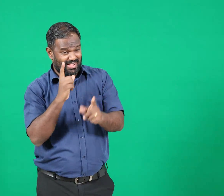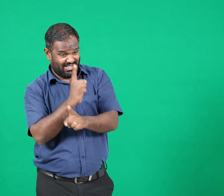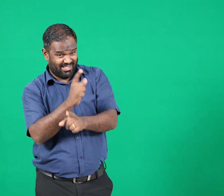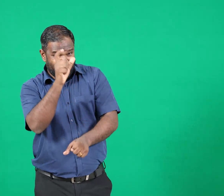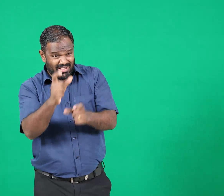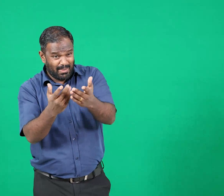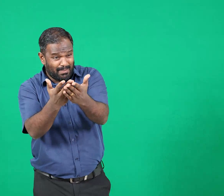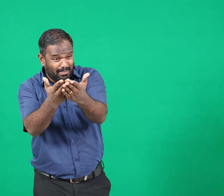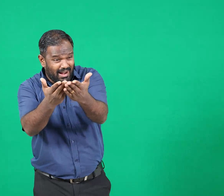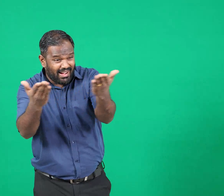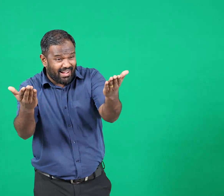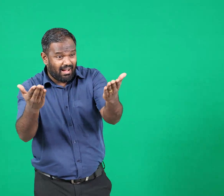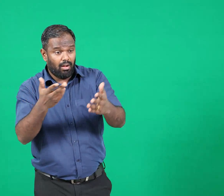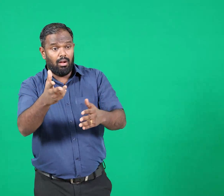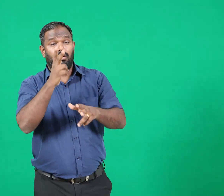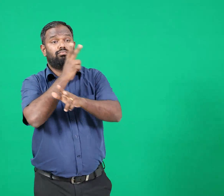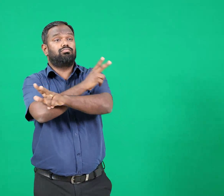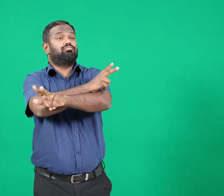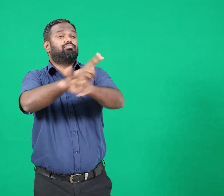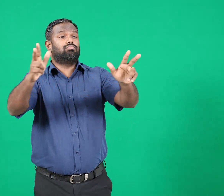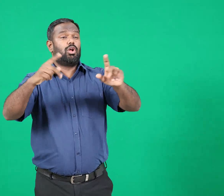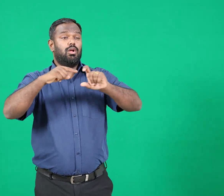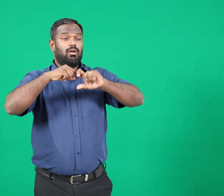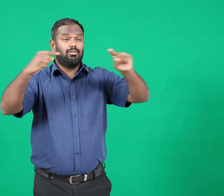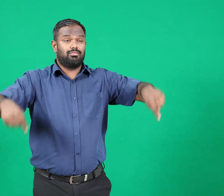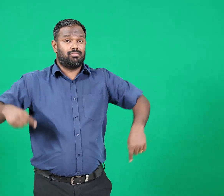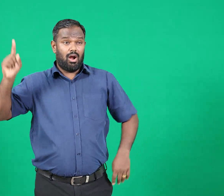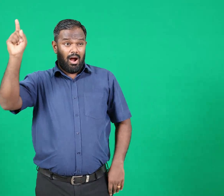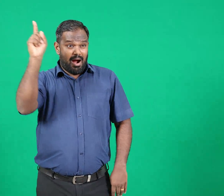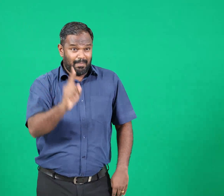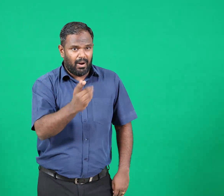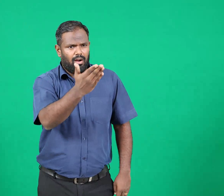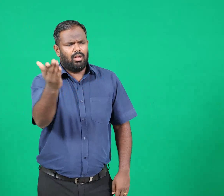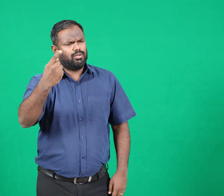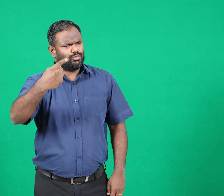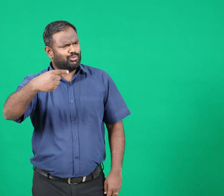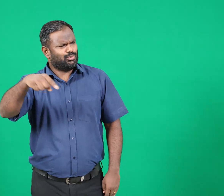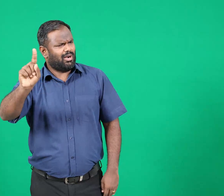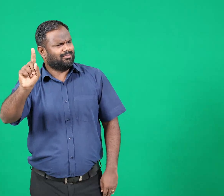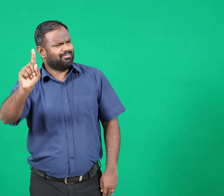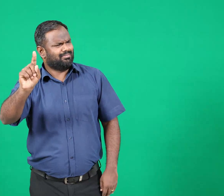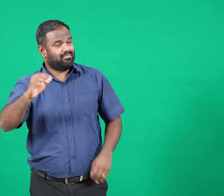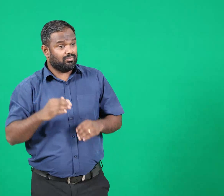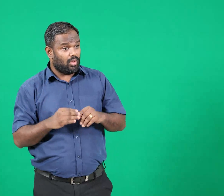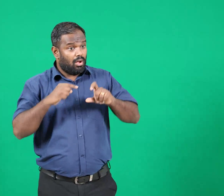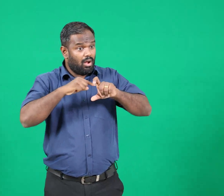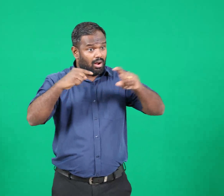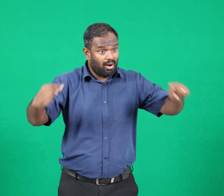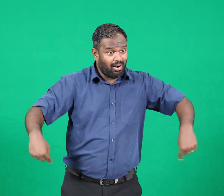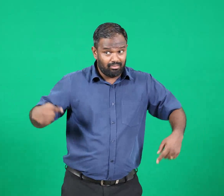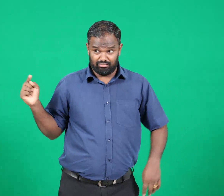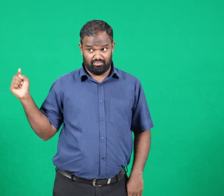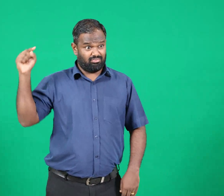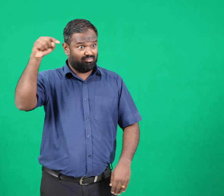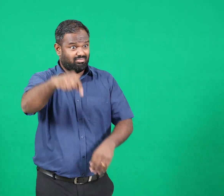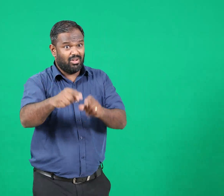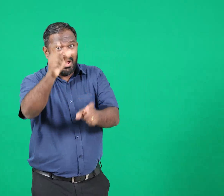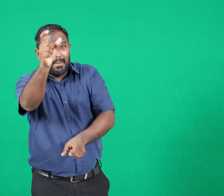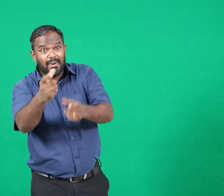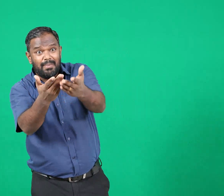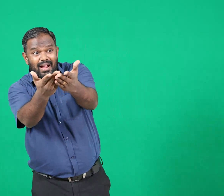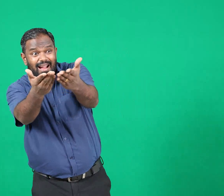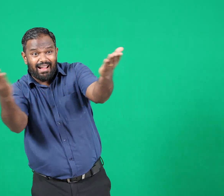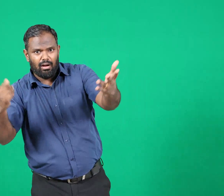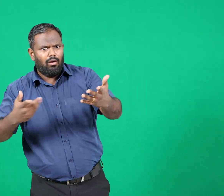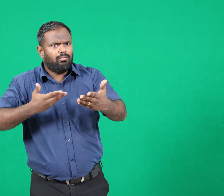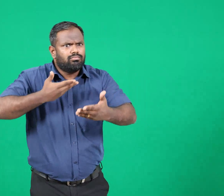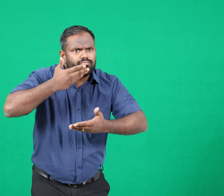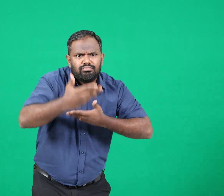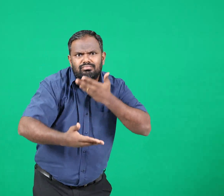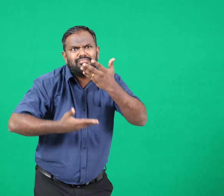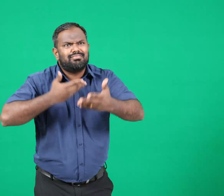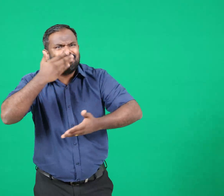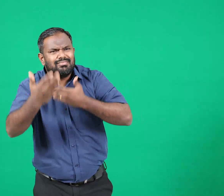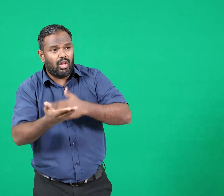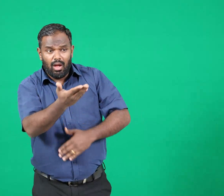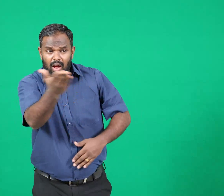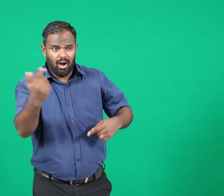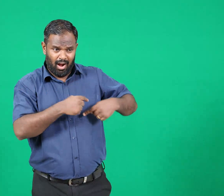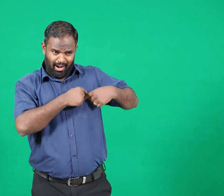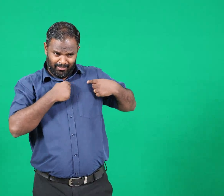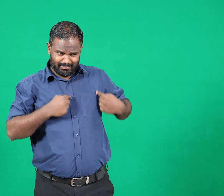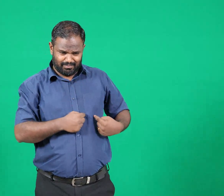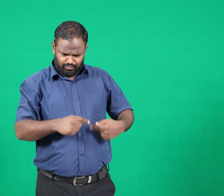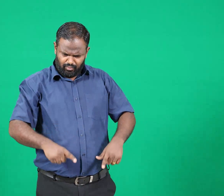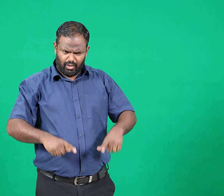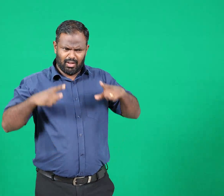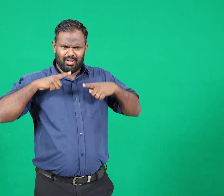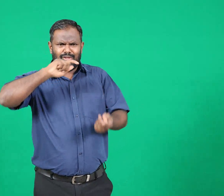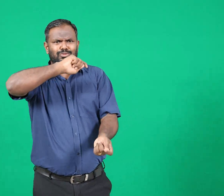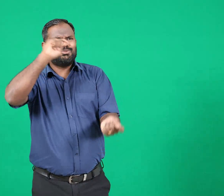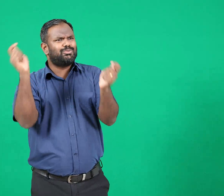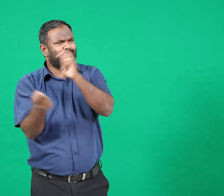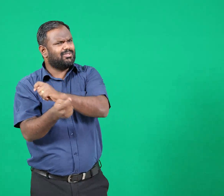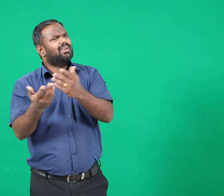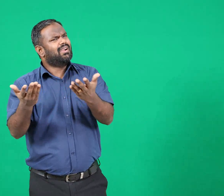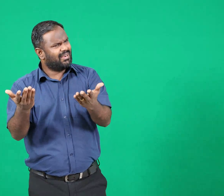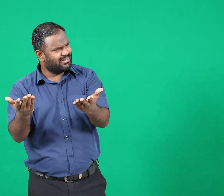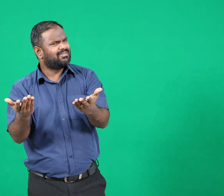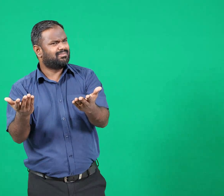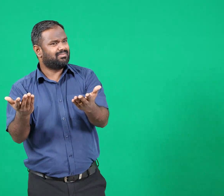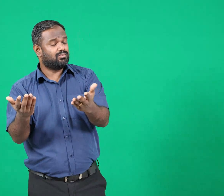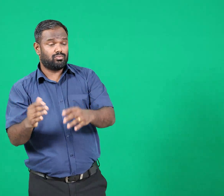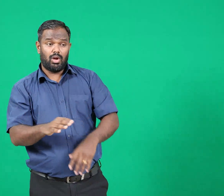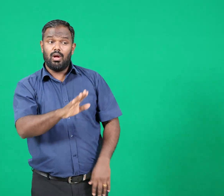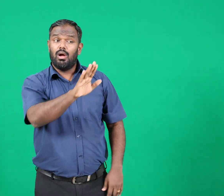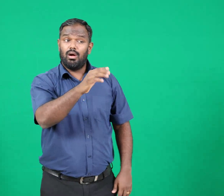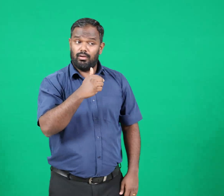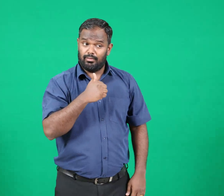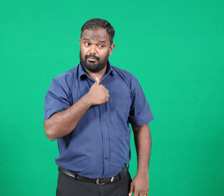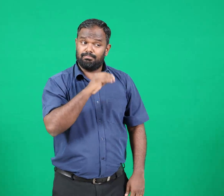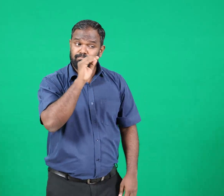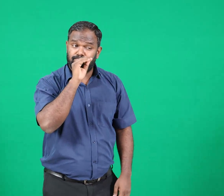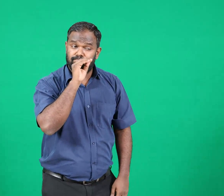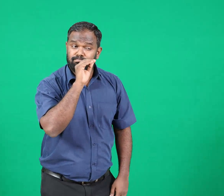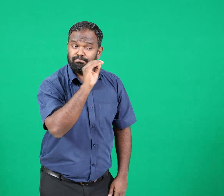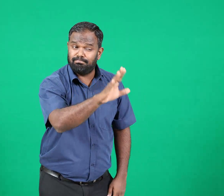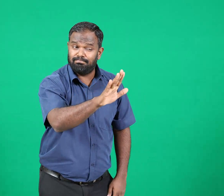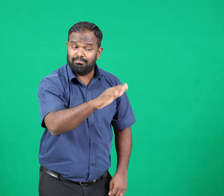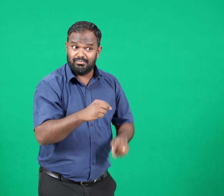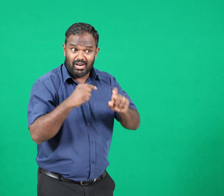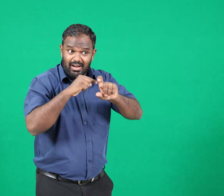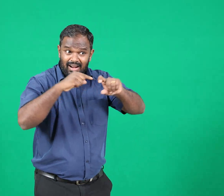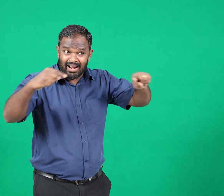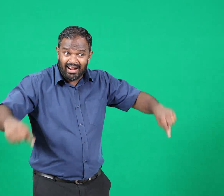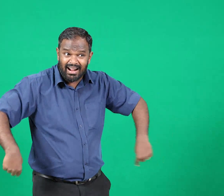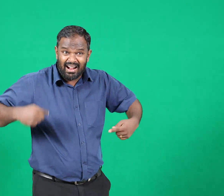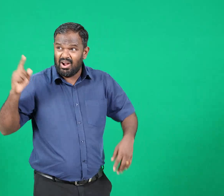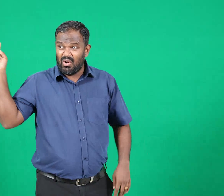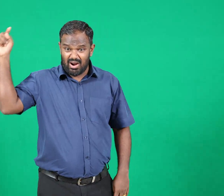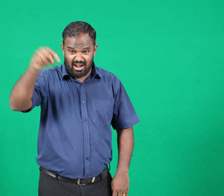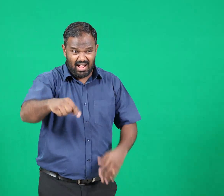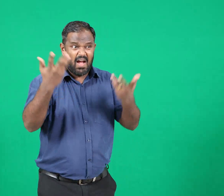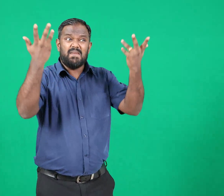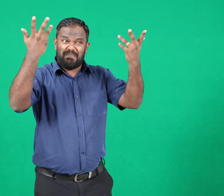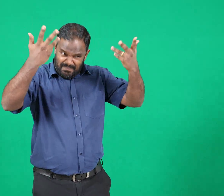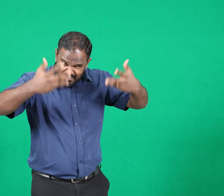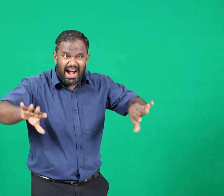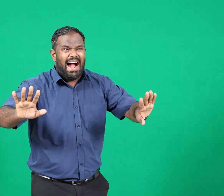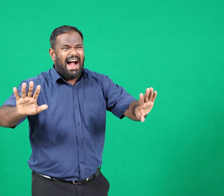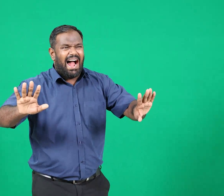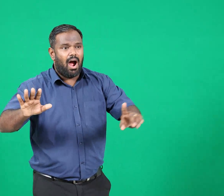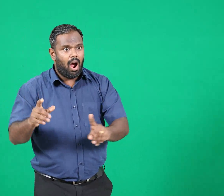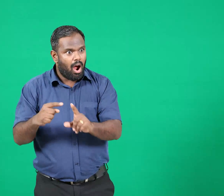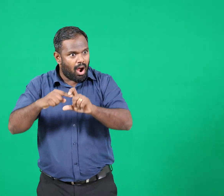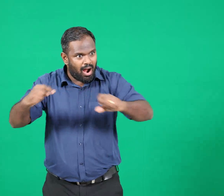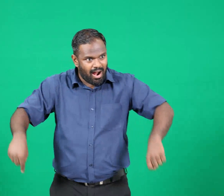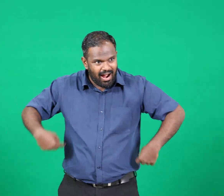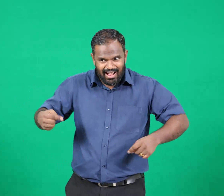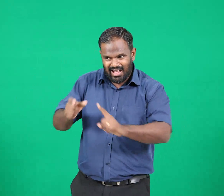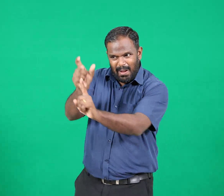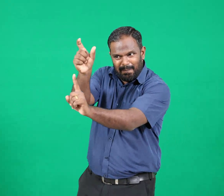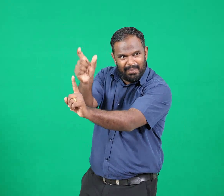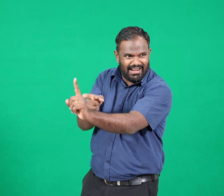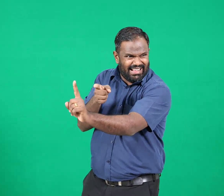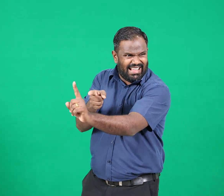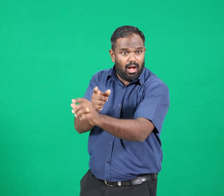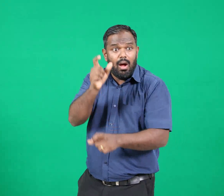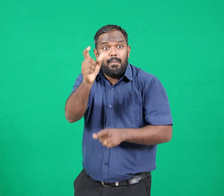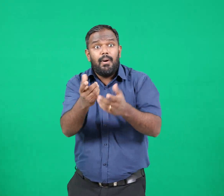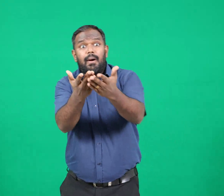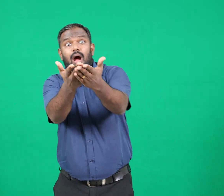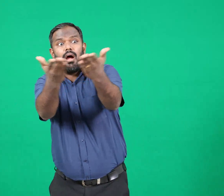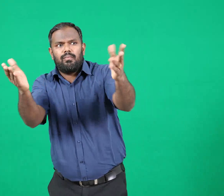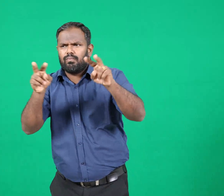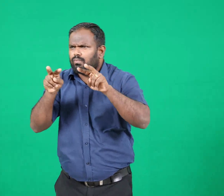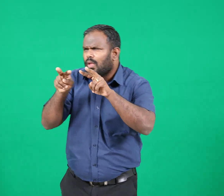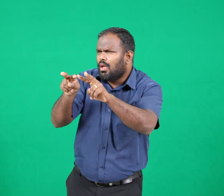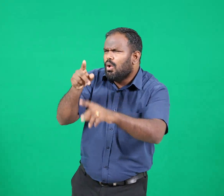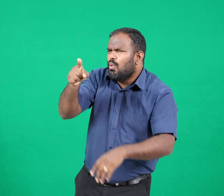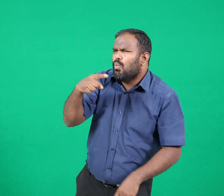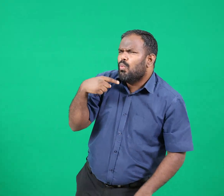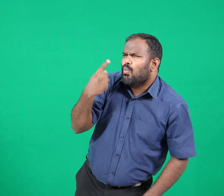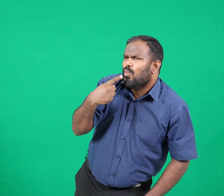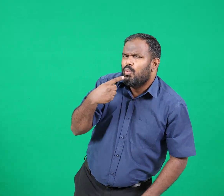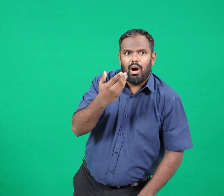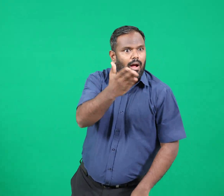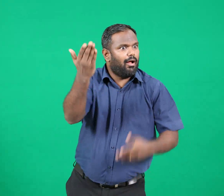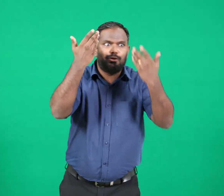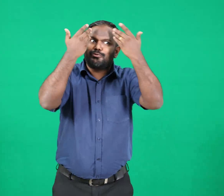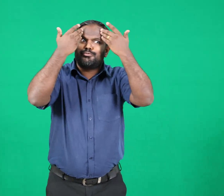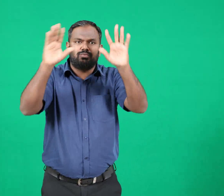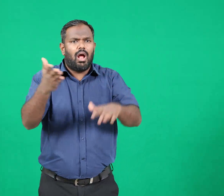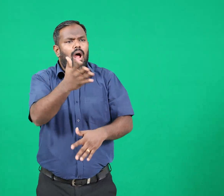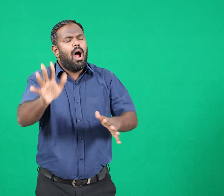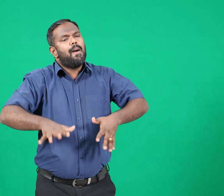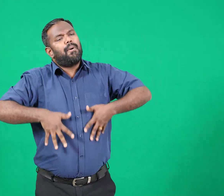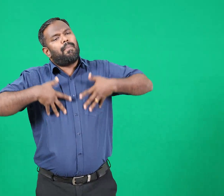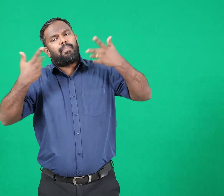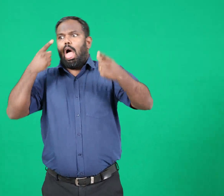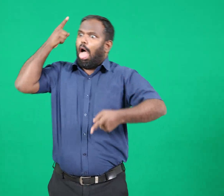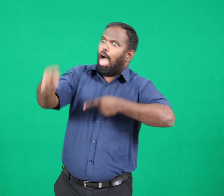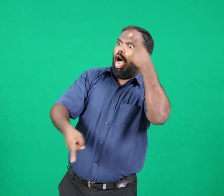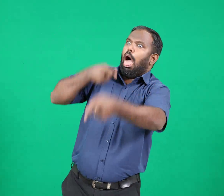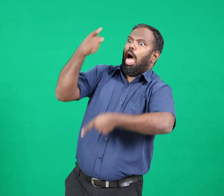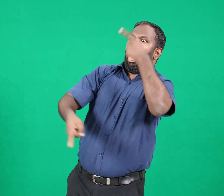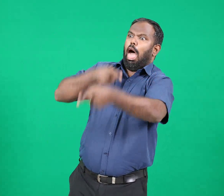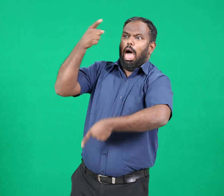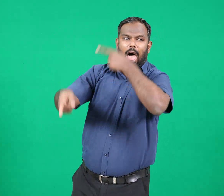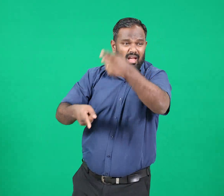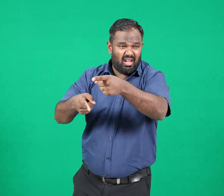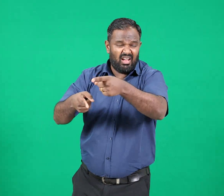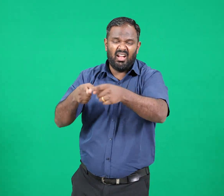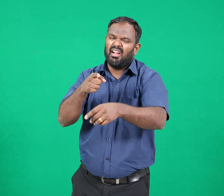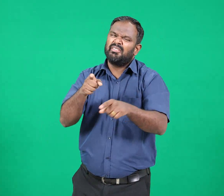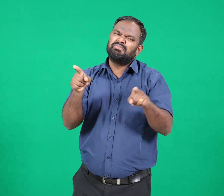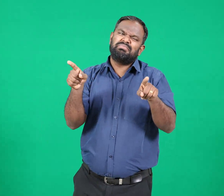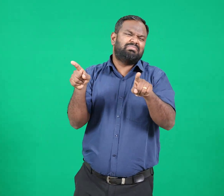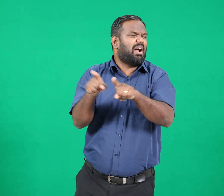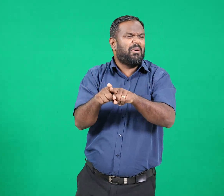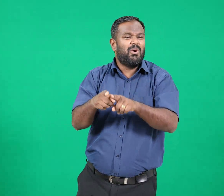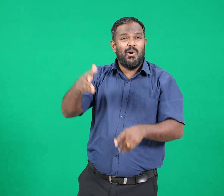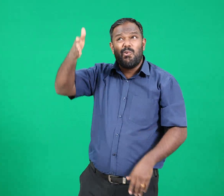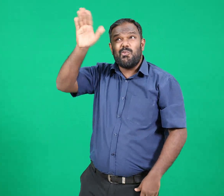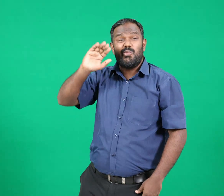But I tell you that Elijah has already come, and they did not recognize him, but have done to him whatever they wished.